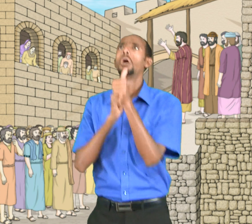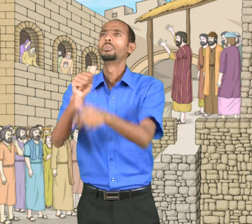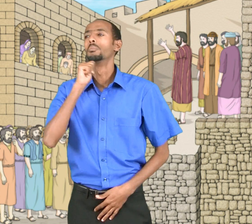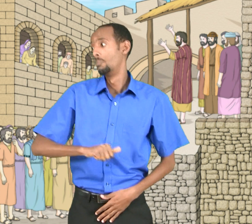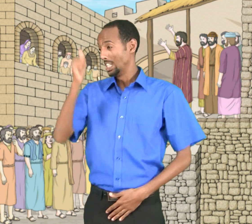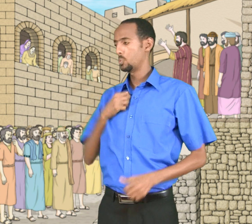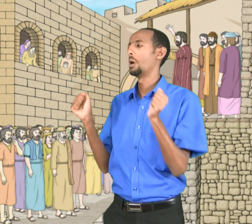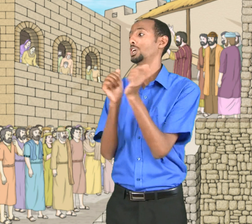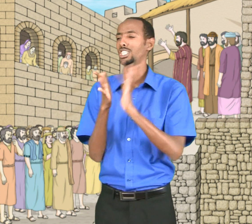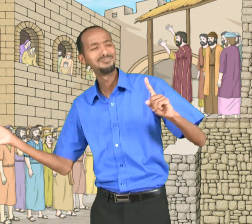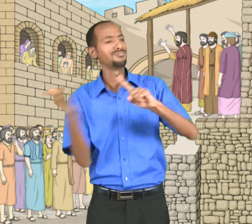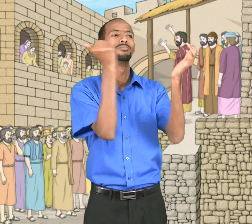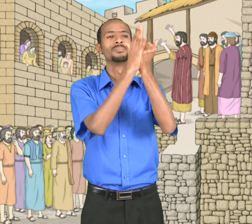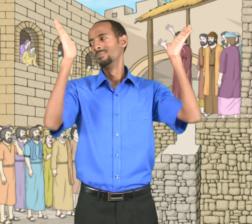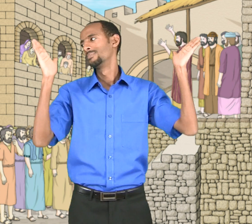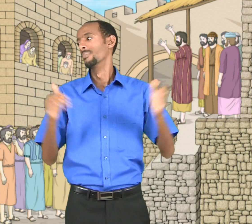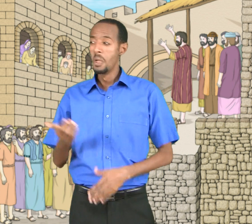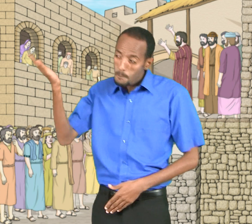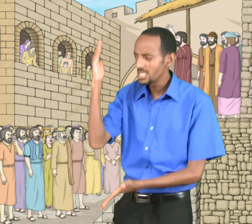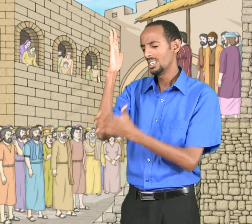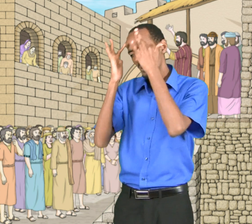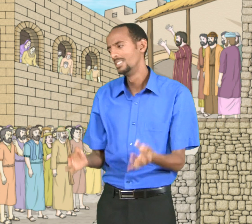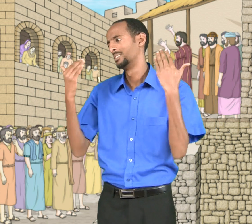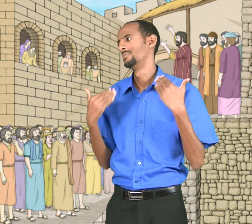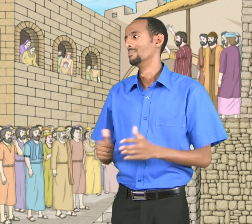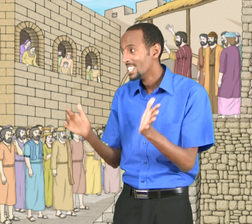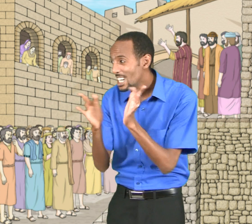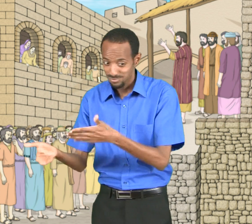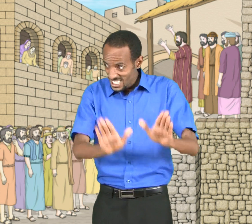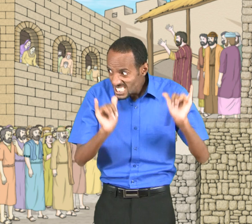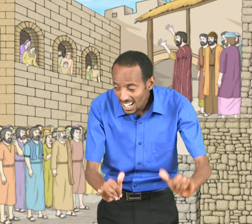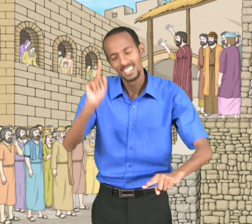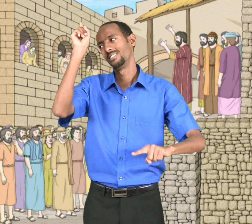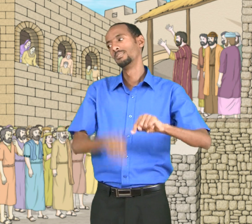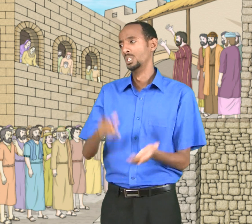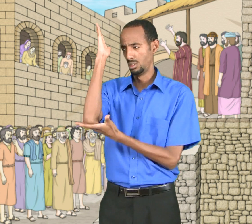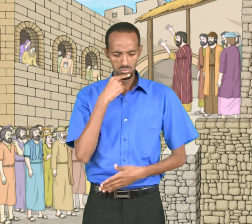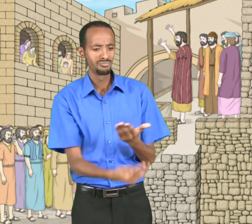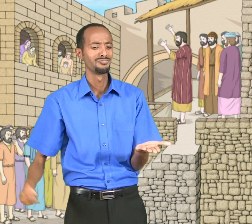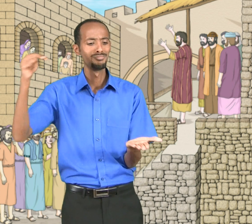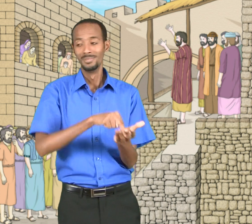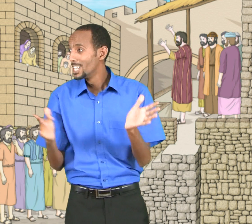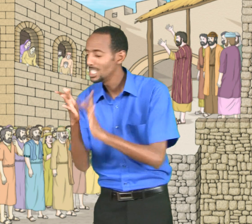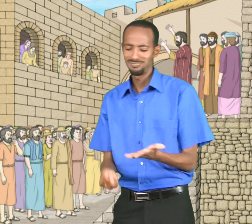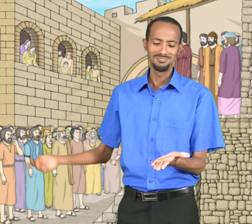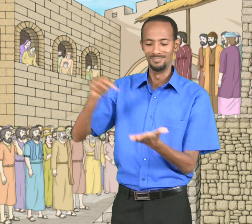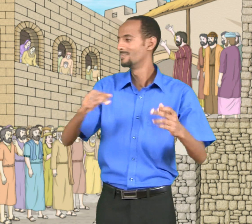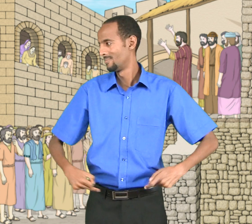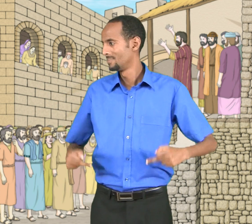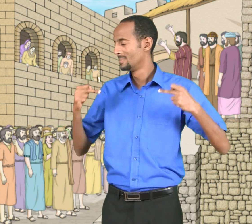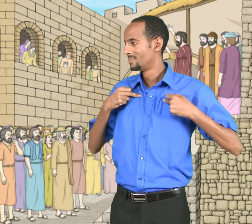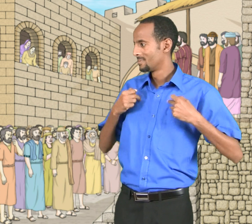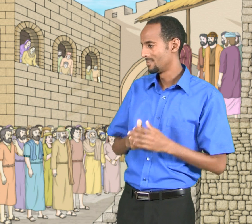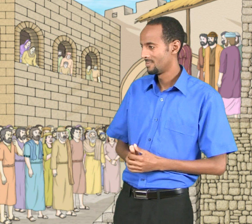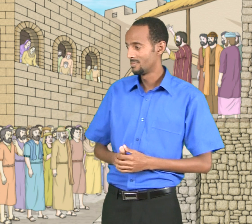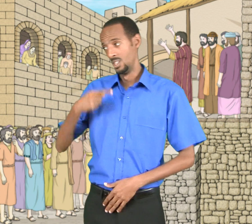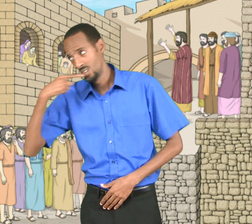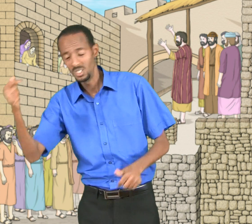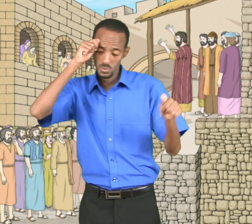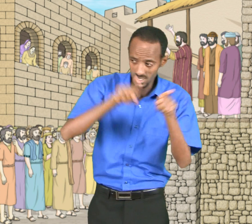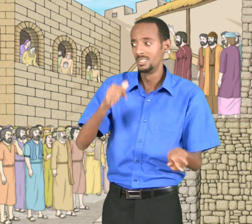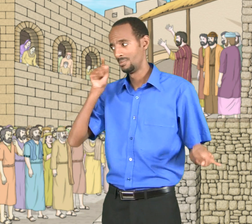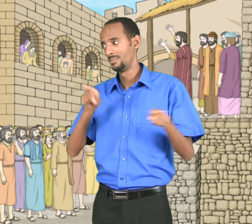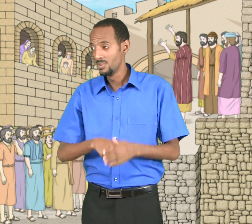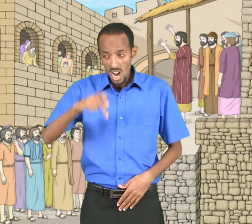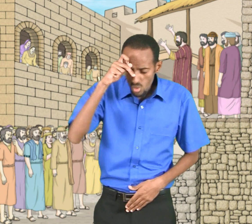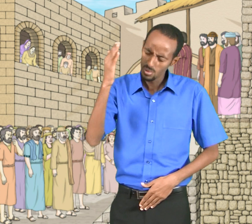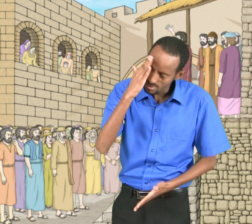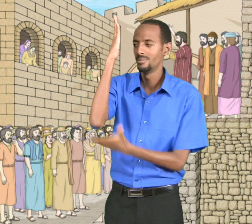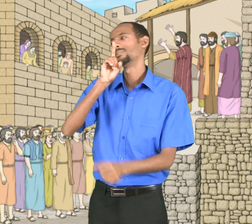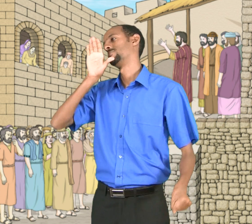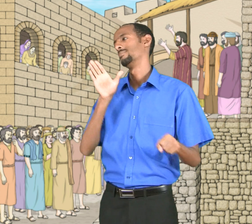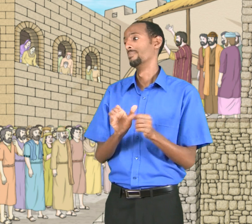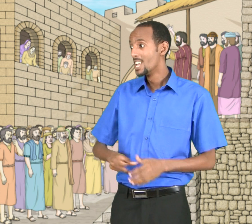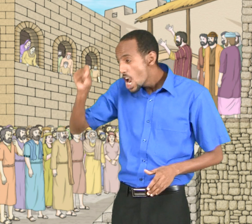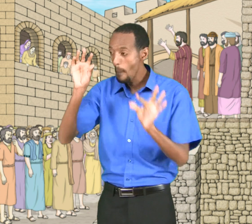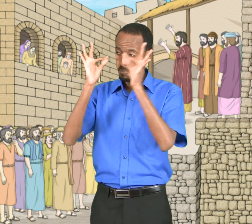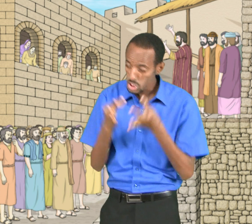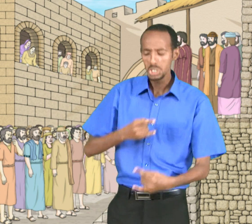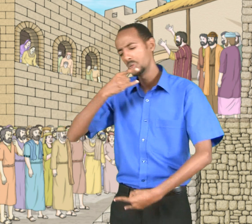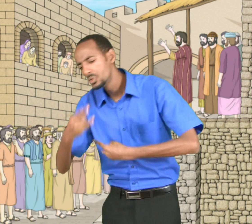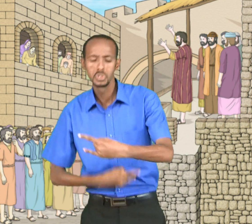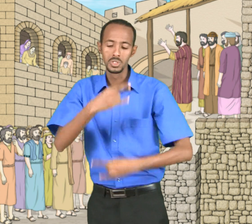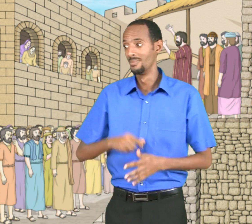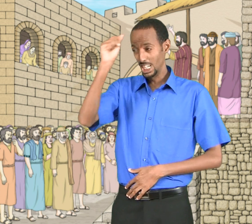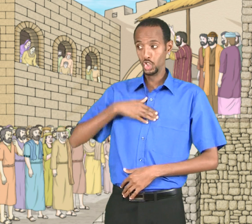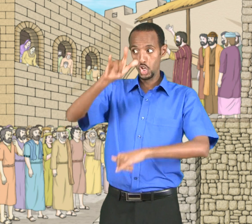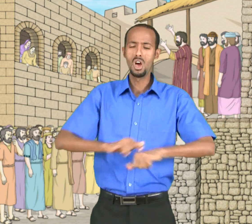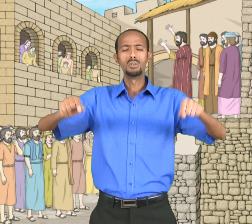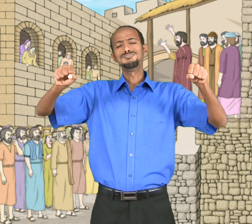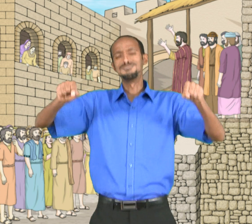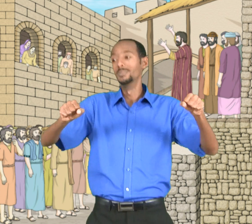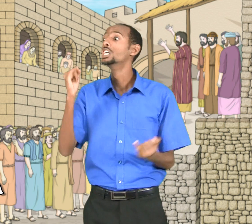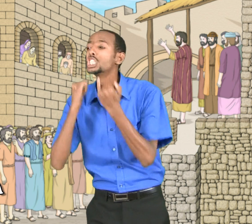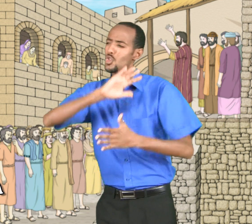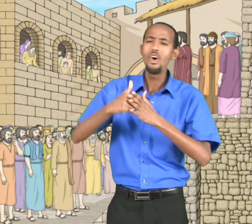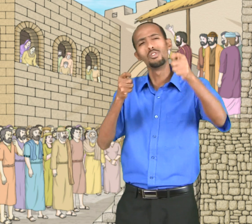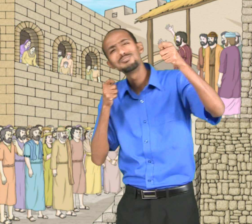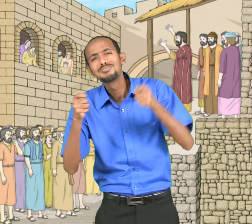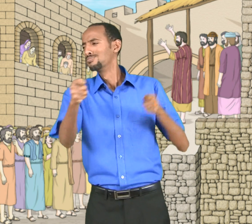because He is at my right hand, I will not be shaken. Therefore my heart is glad and my tongue rejoices; my body also will dwell in hope, because You will not abandon my soul to Hades, nor will You let Your Holy One see decay. You have made known to me the paths of life; You will fill me with joy in Your presence.’